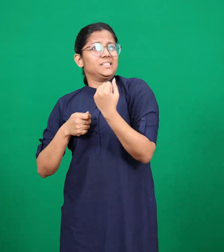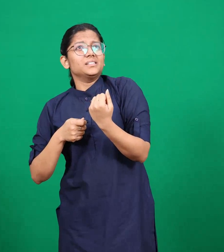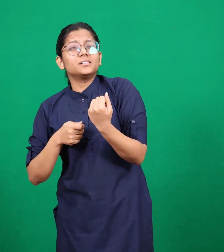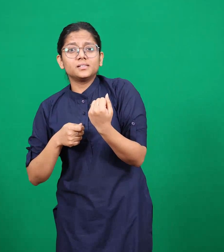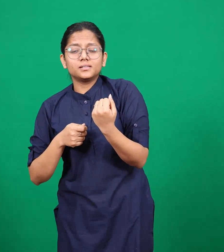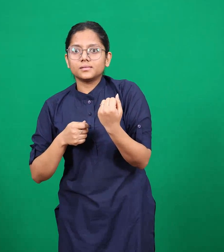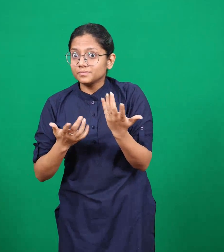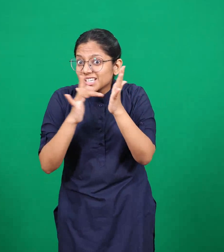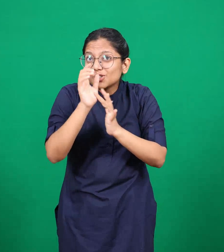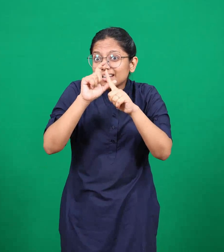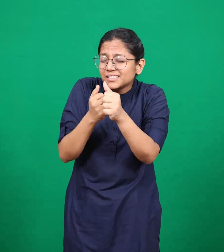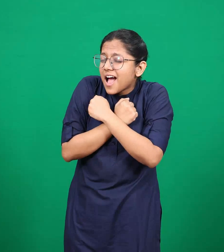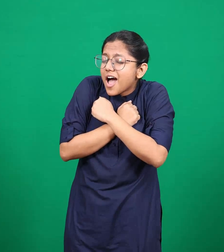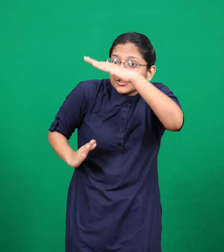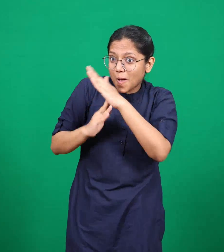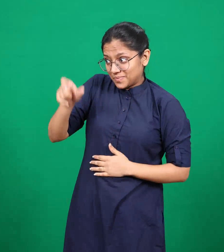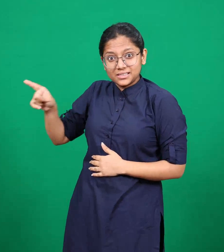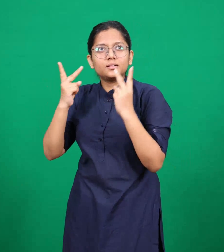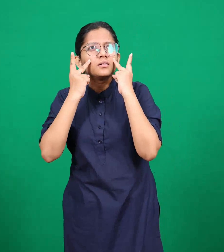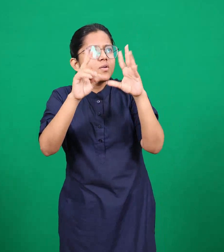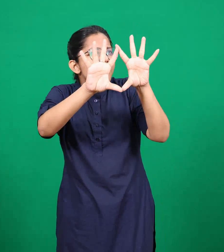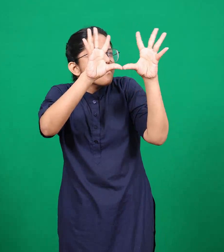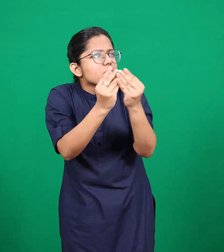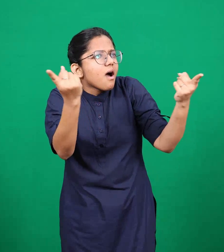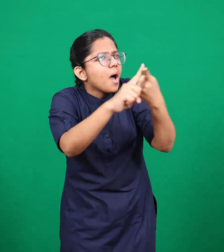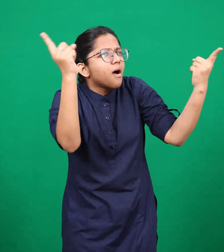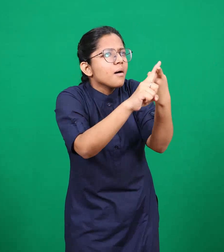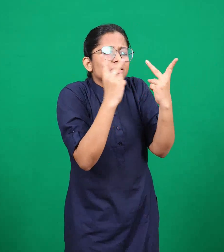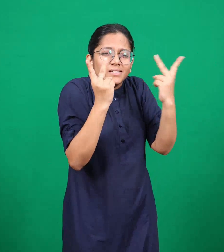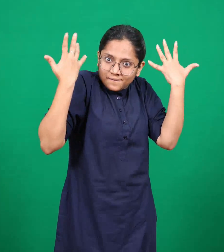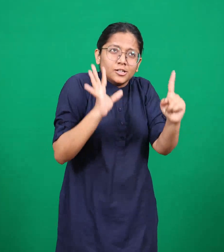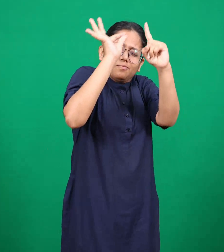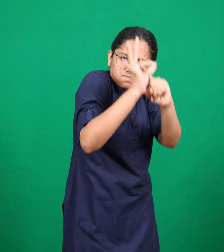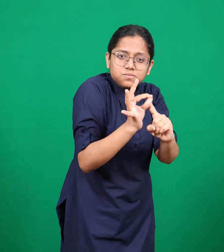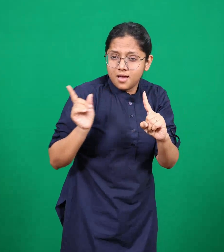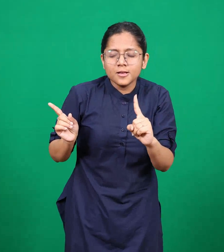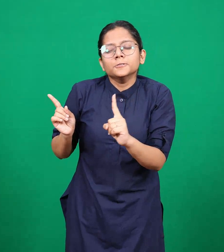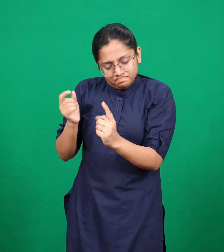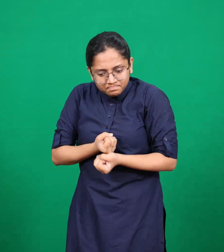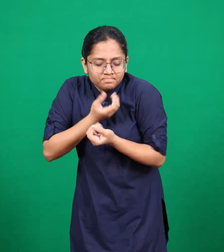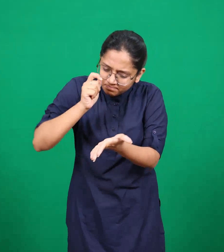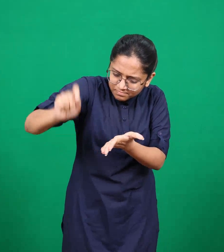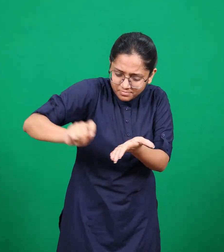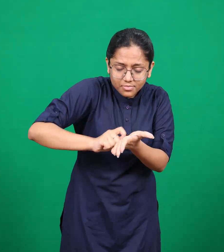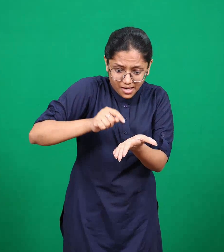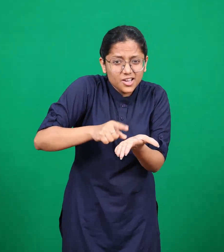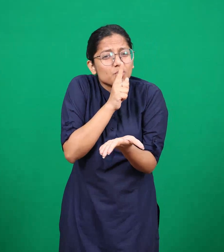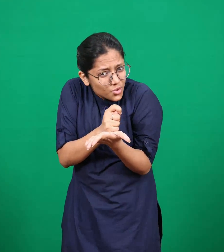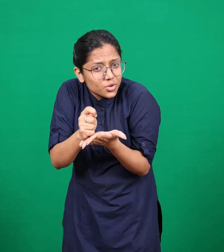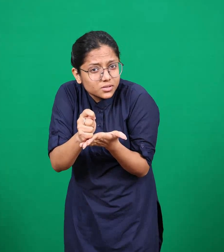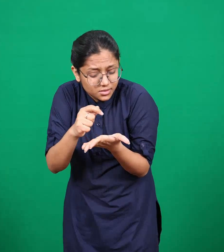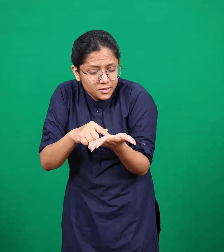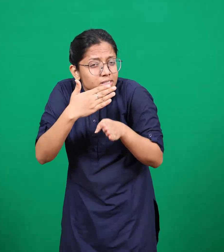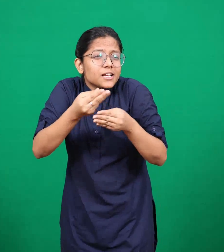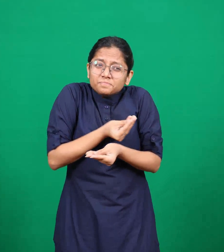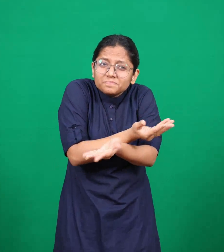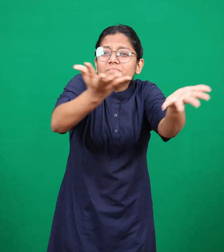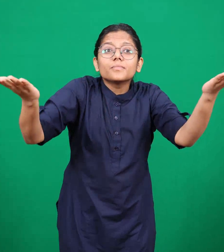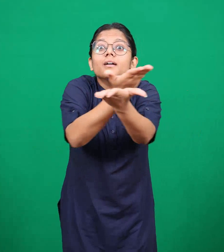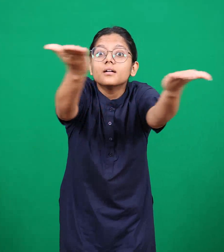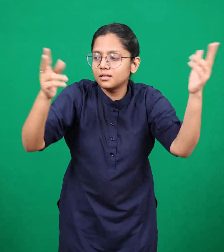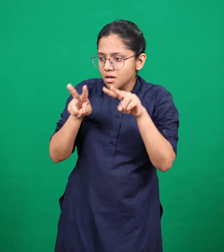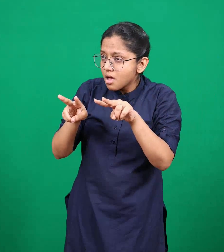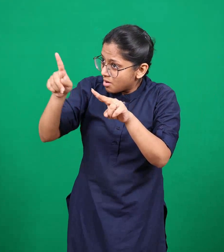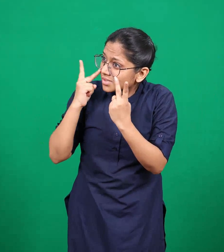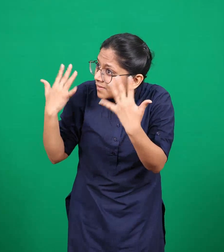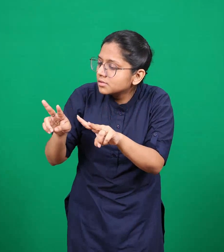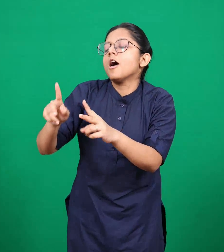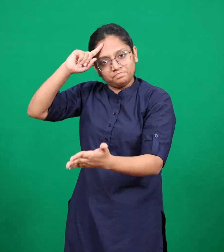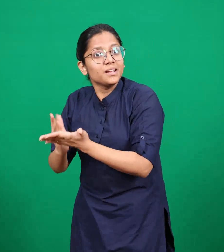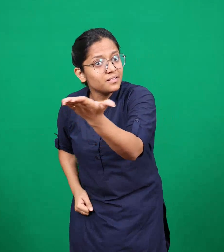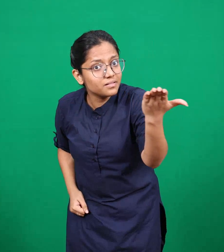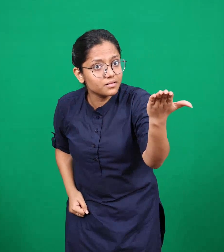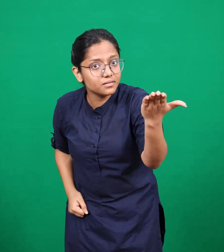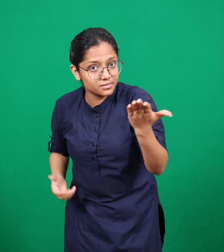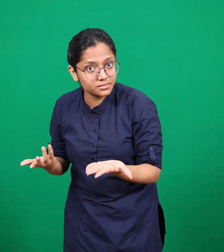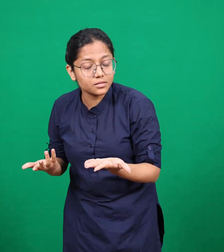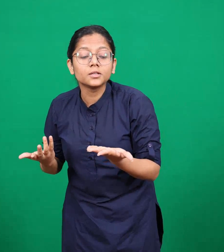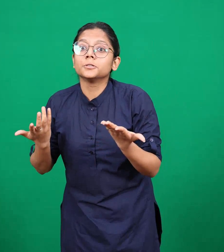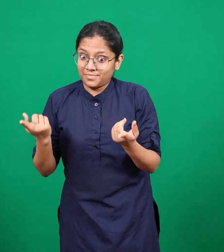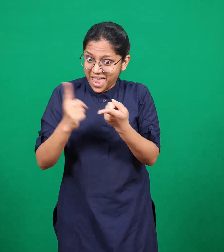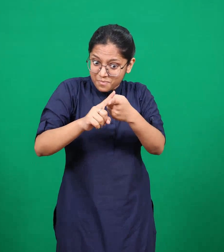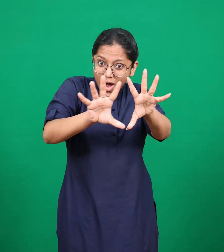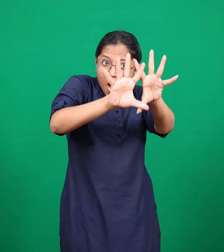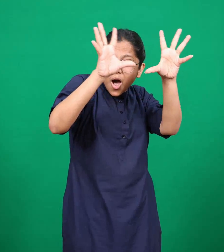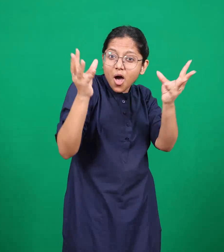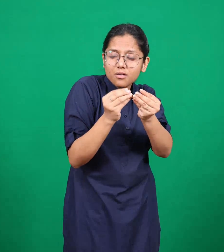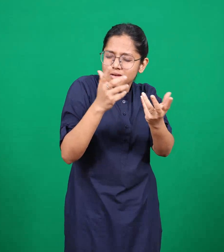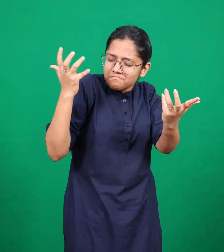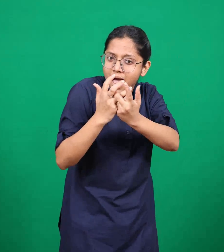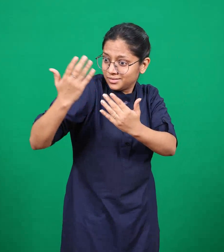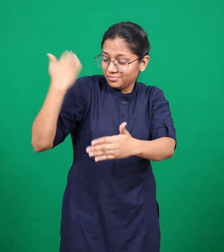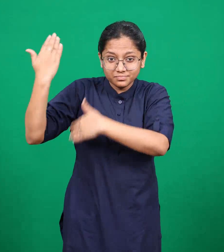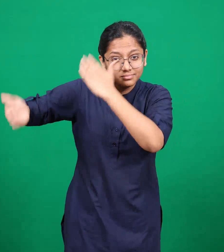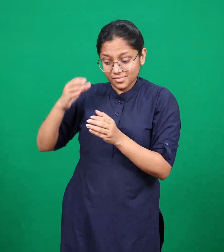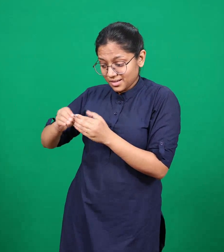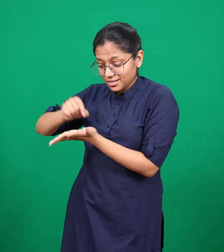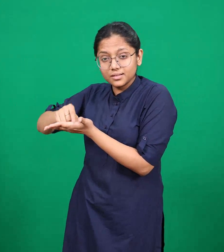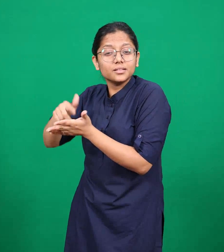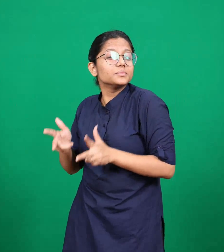The one who saw it has testified to this, and his testimony is true. He knows that he is telling the truth, so that you also may believe.